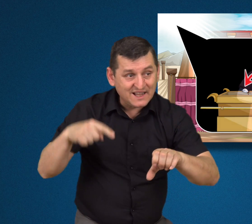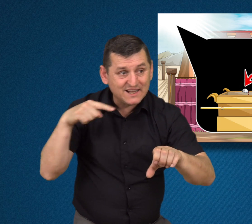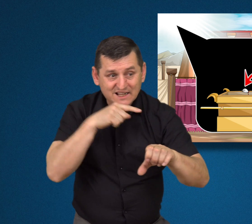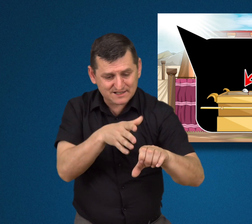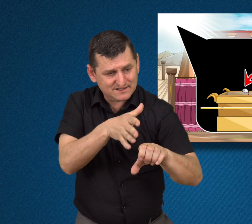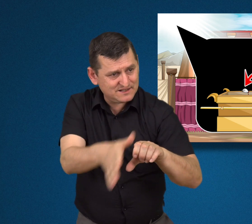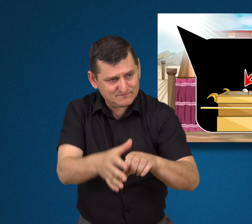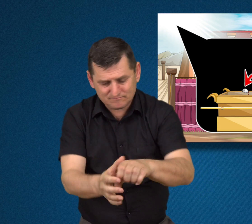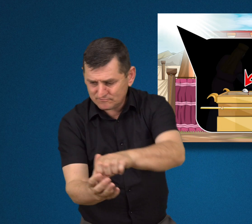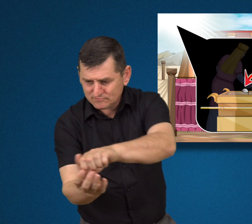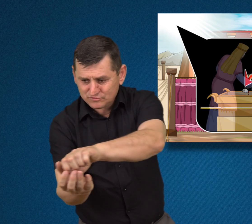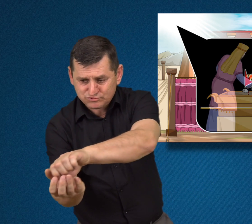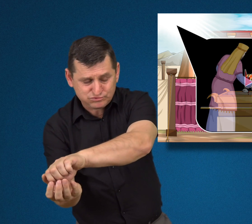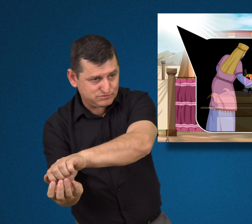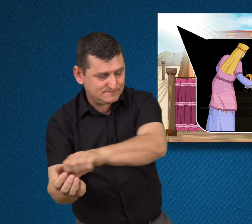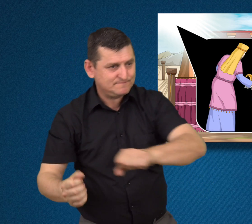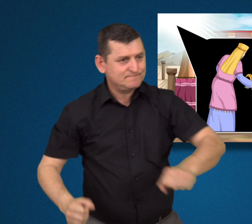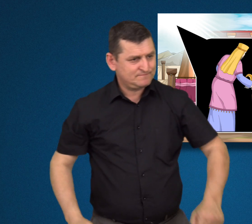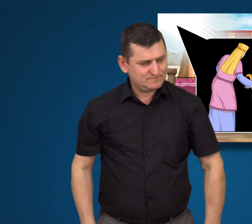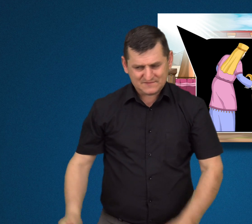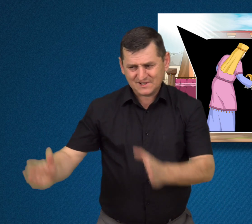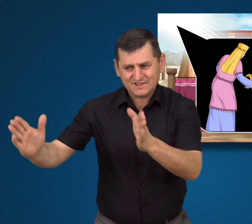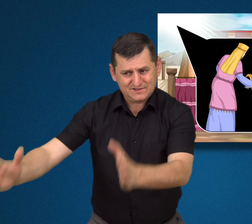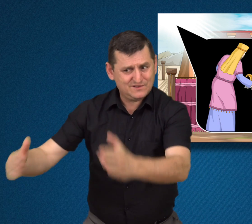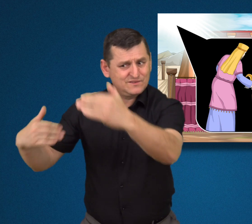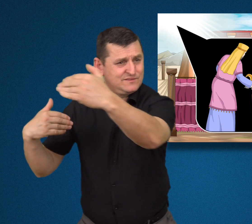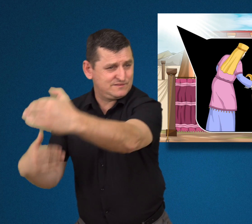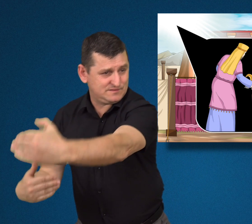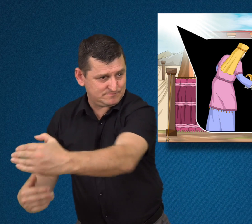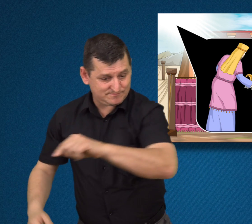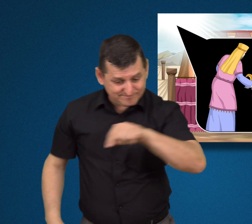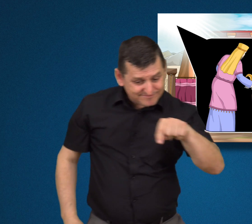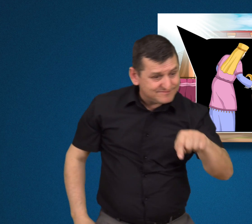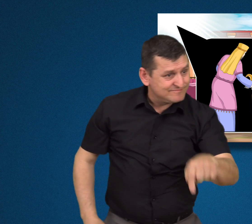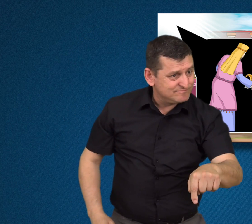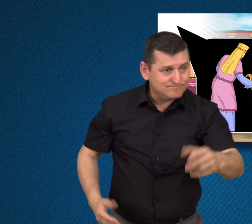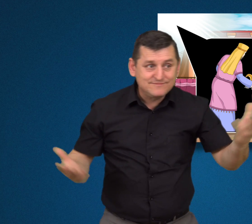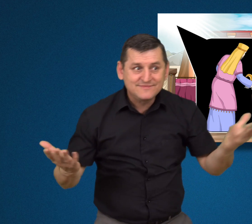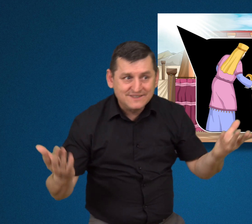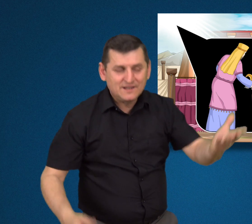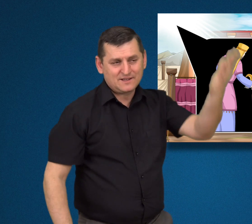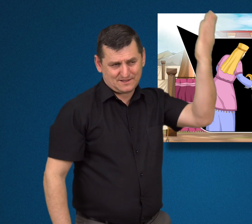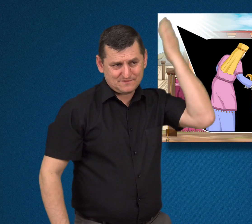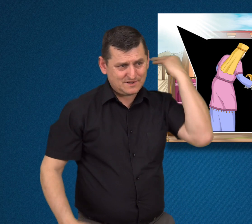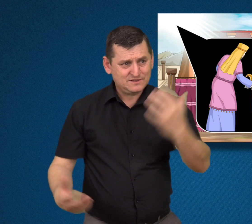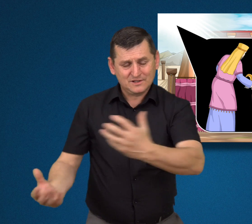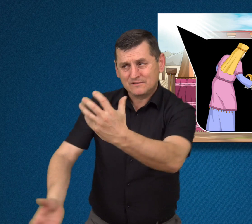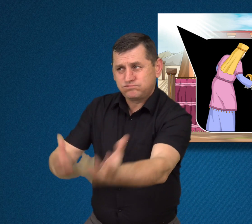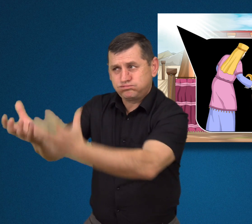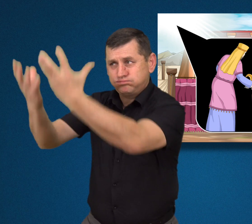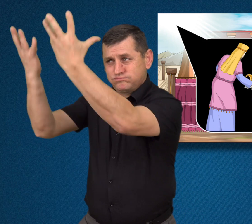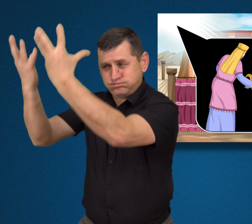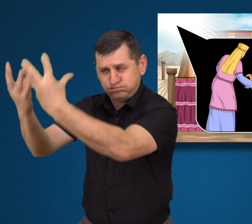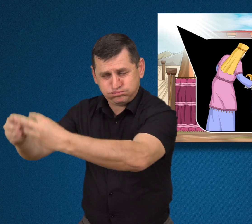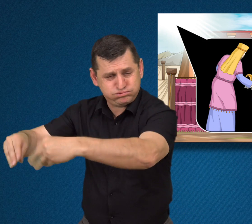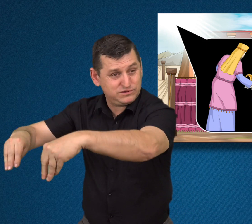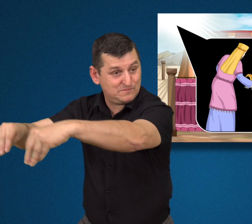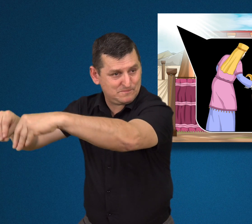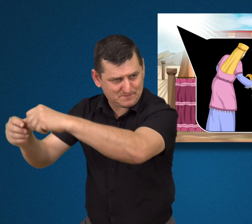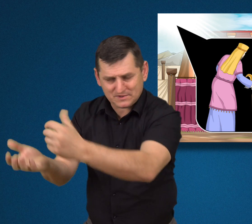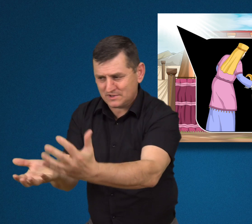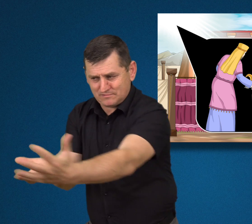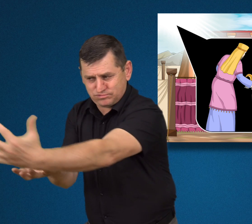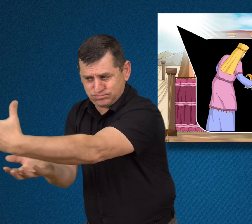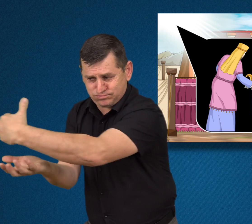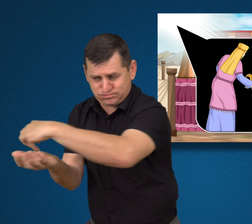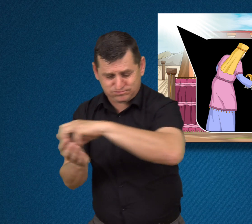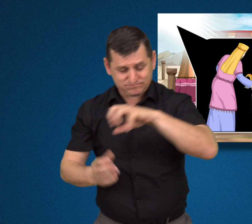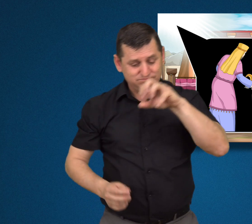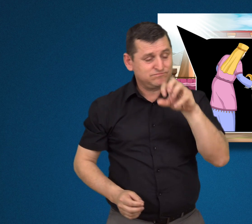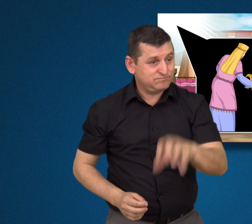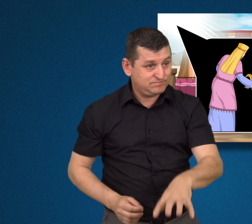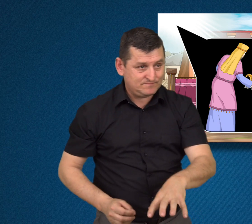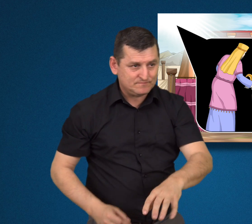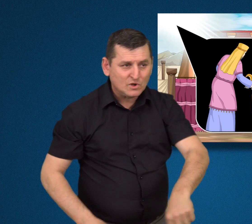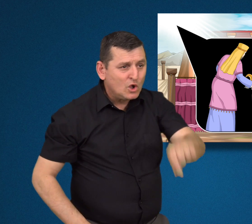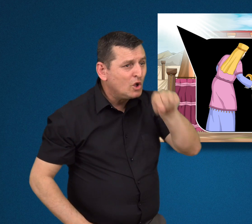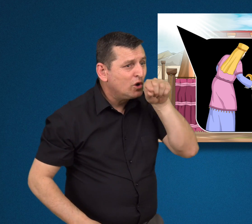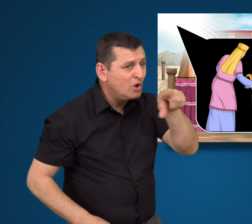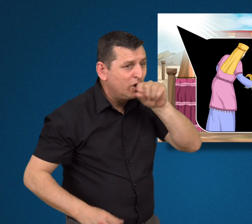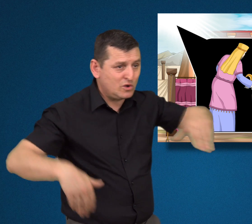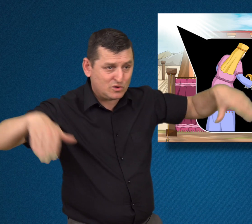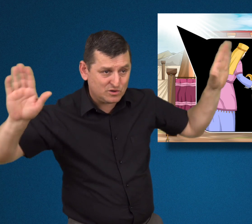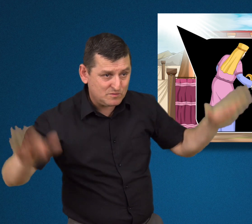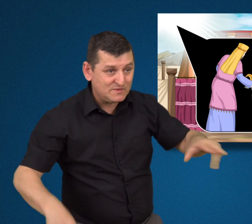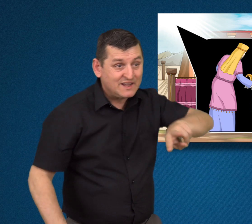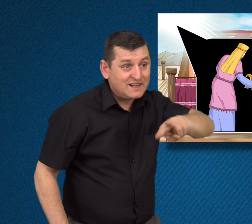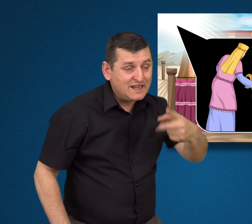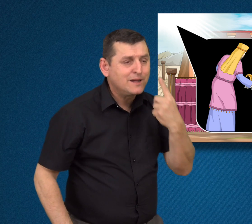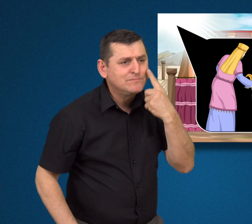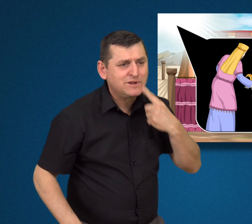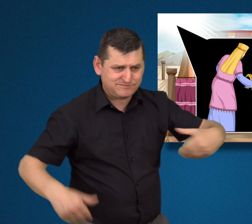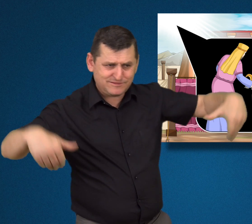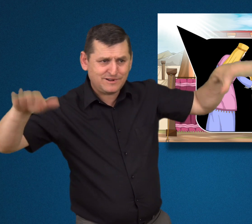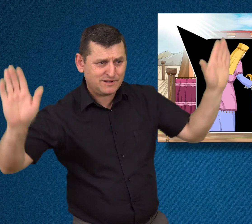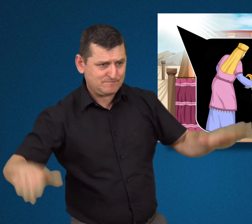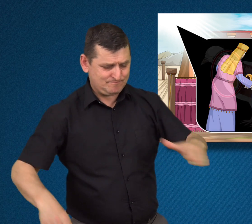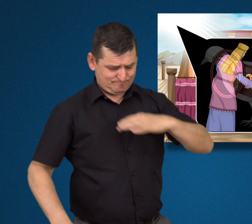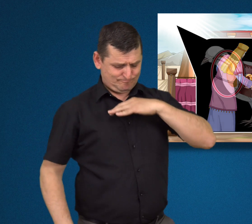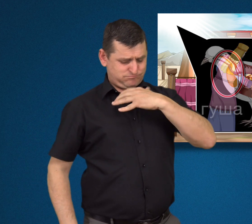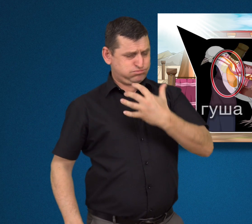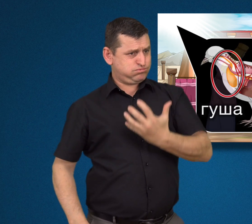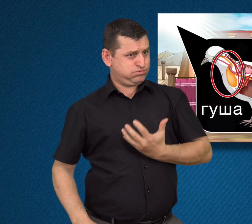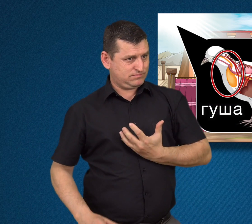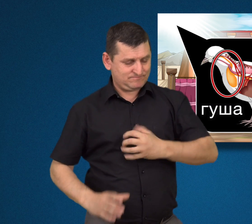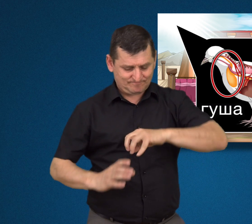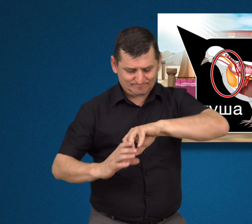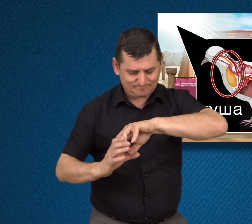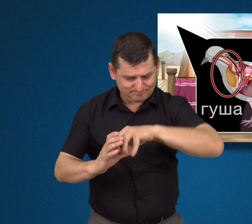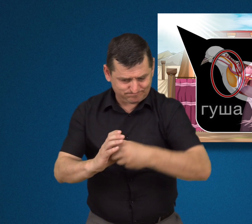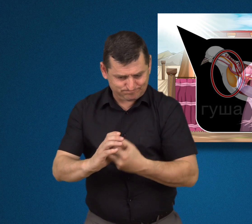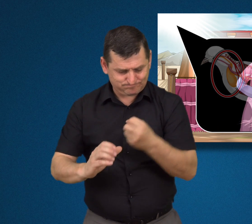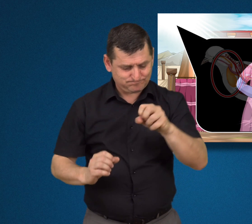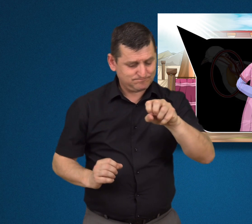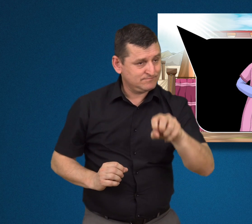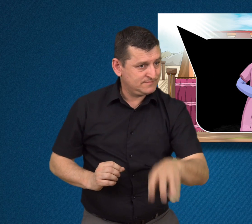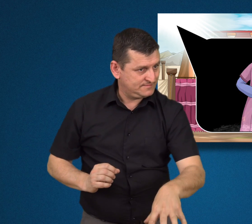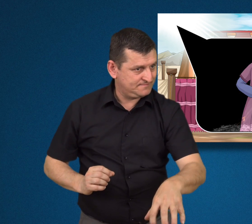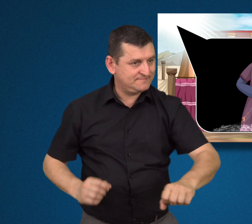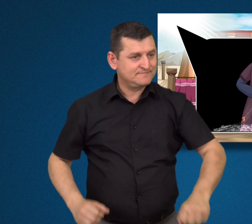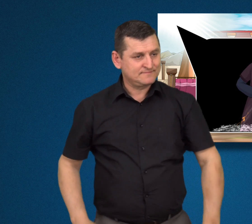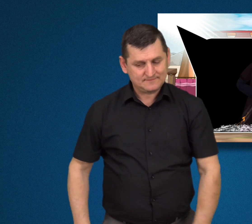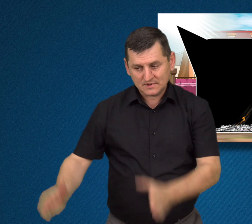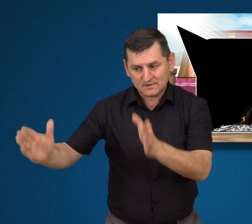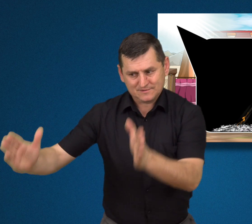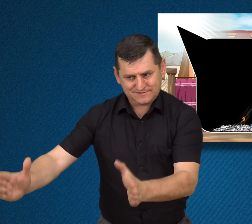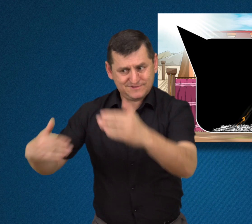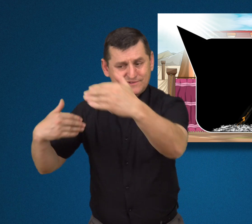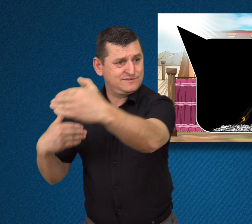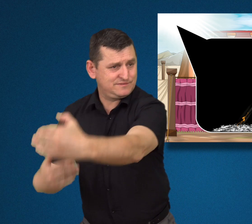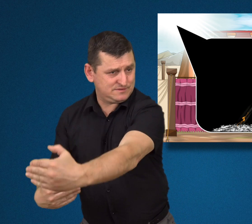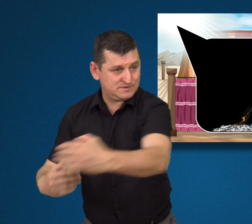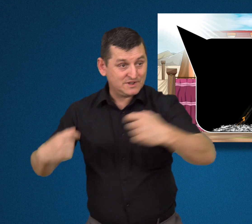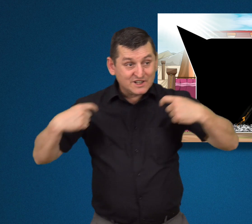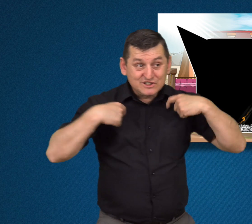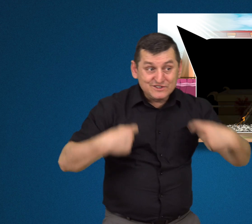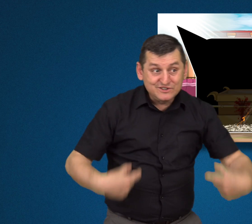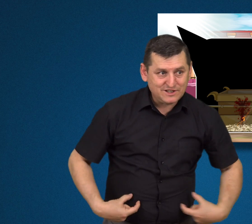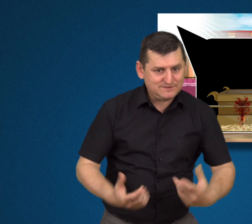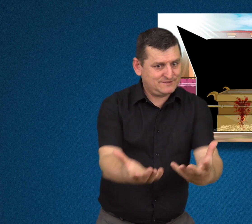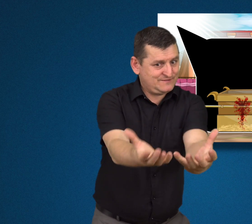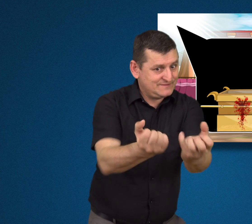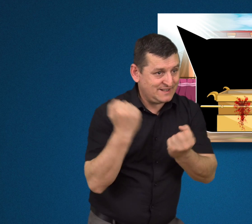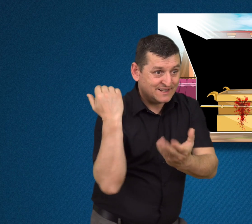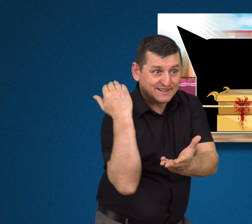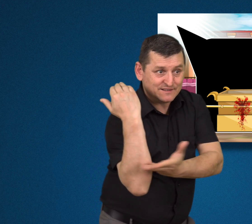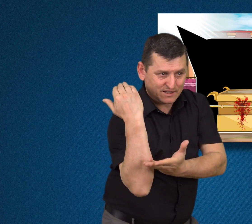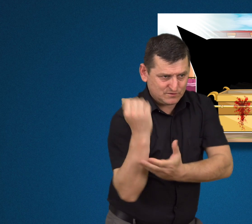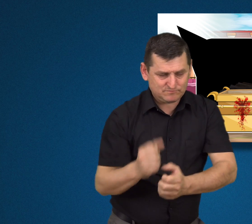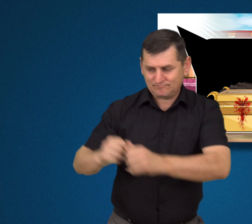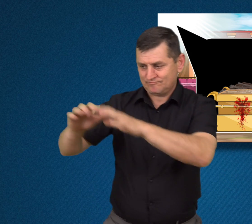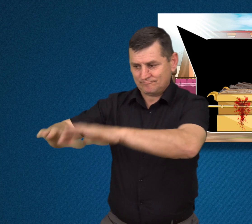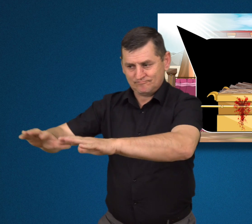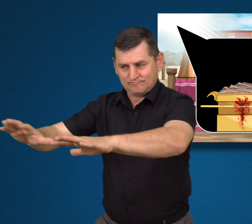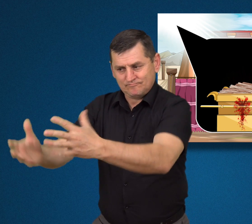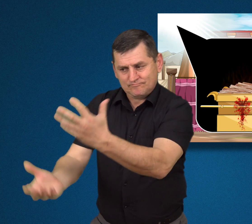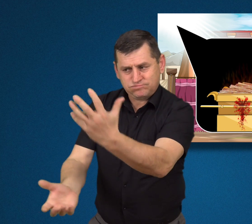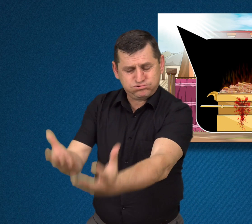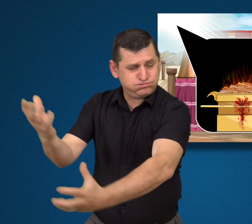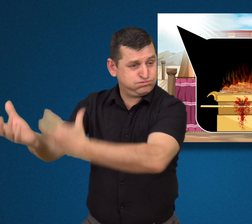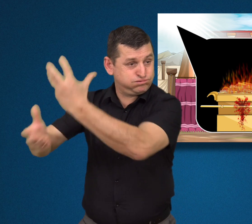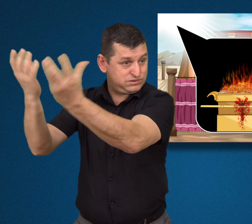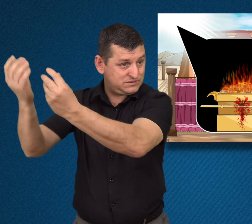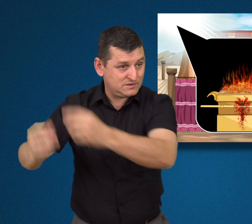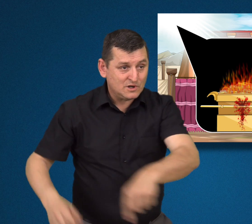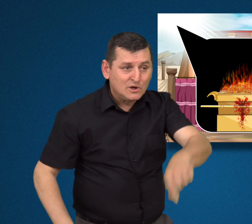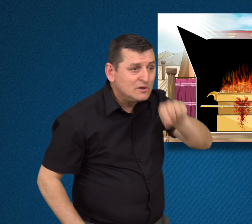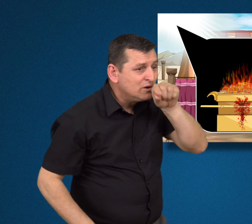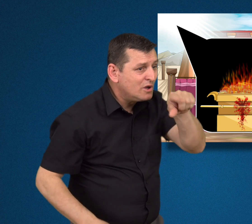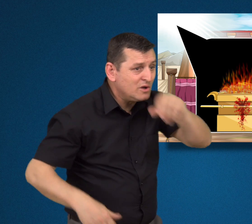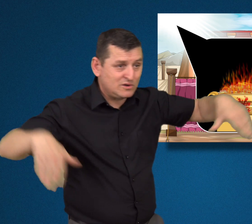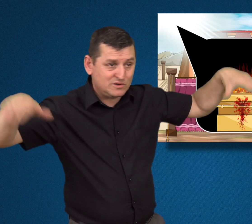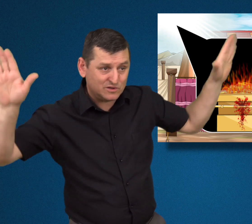its blood should be drained out on the side of the altar. And he is to remove the crop with its contents and throw it to the east side of the altar, in the place for ashes. He shall tear it open by its wings, without dividing the bird completely.